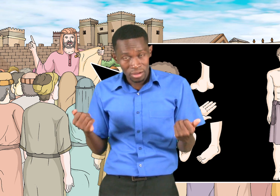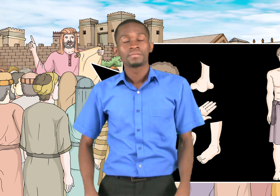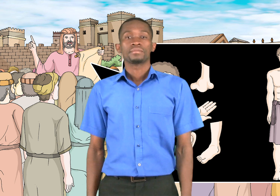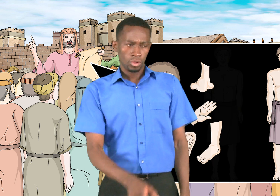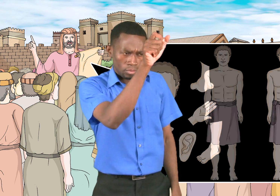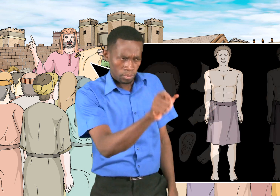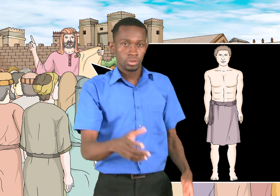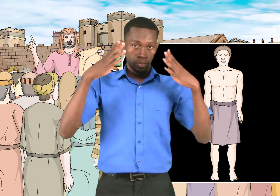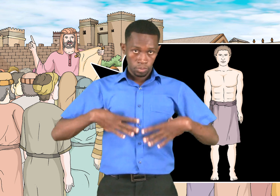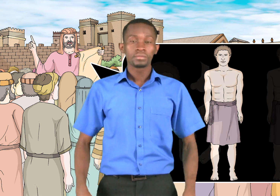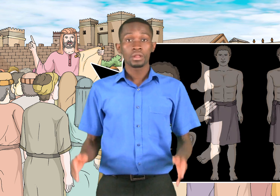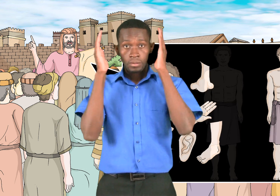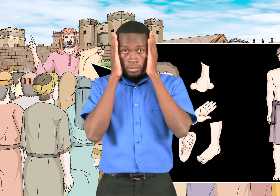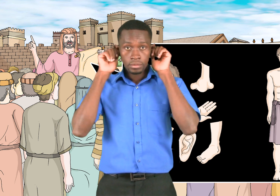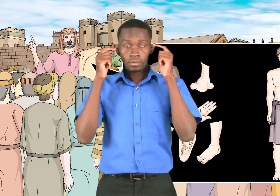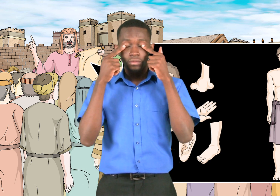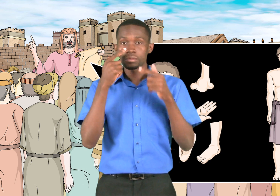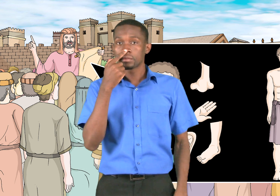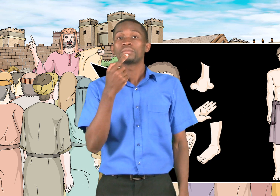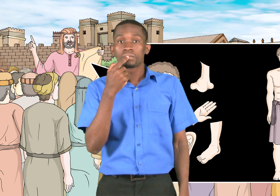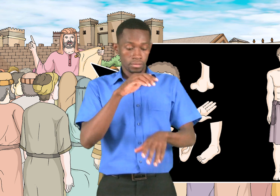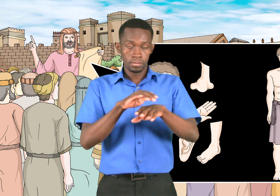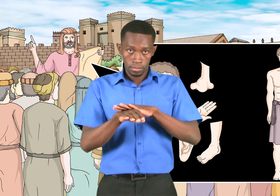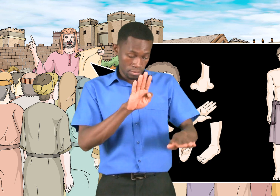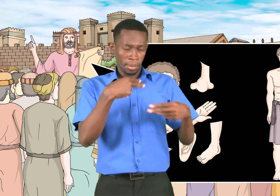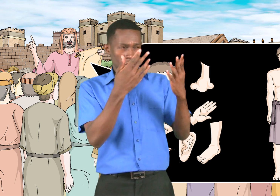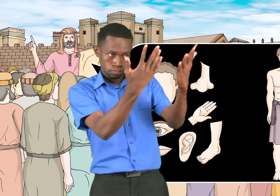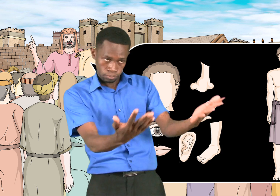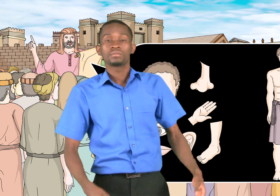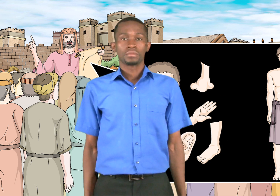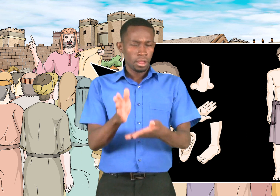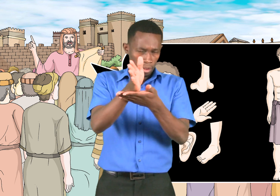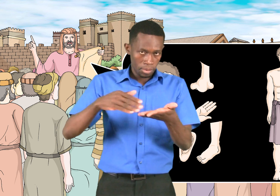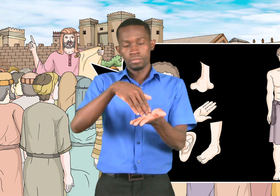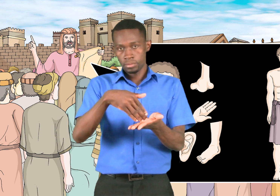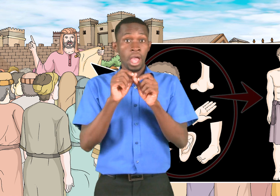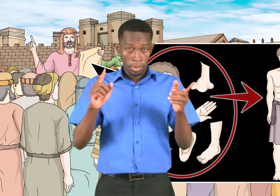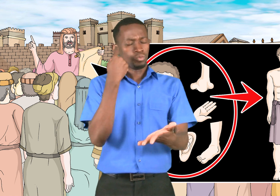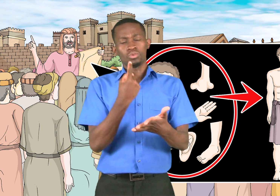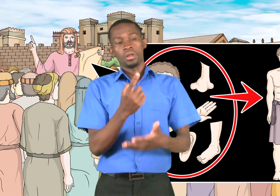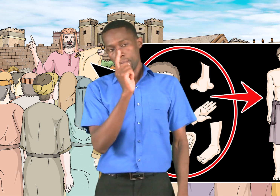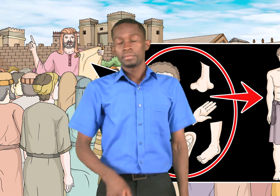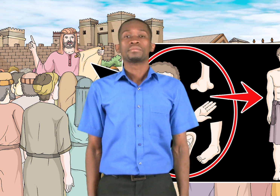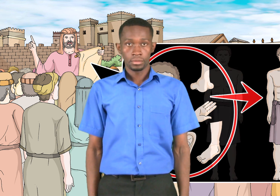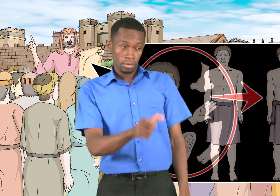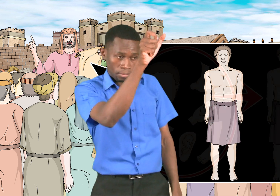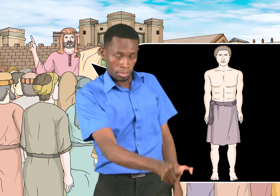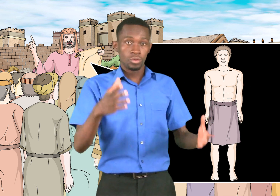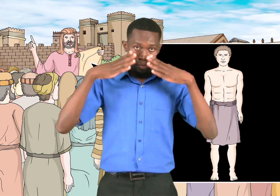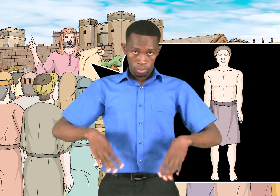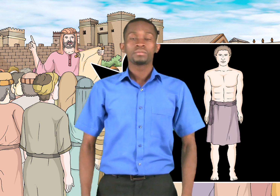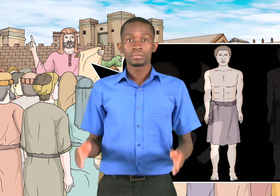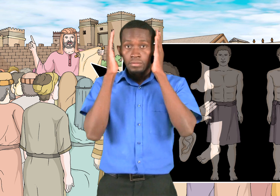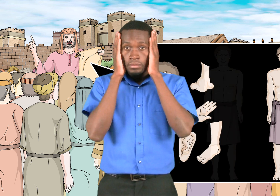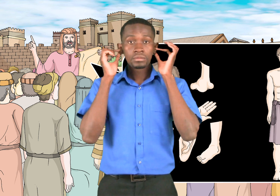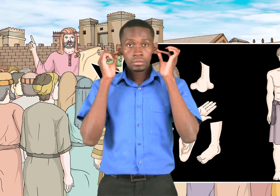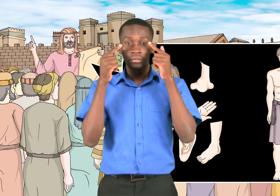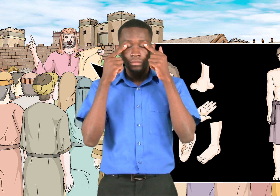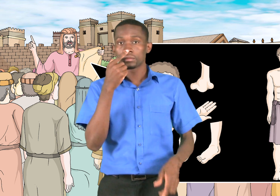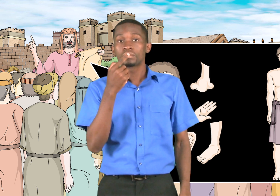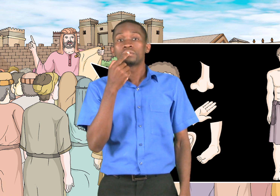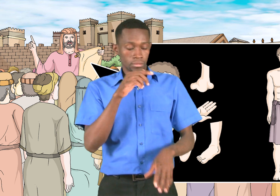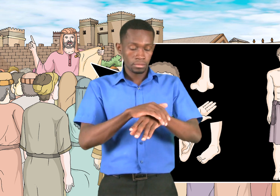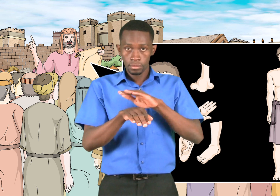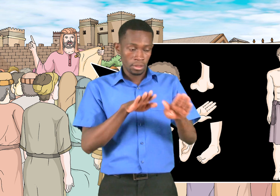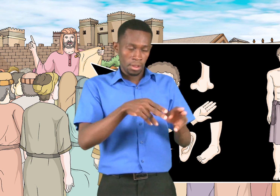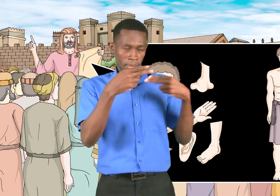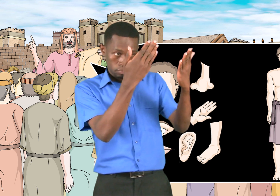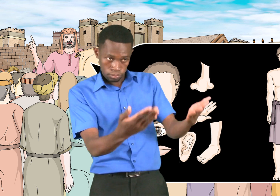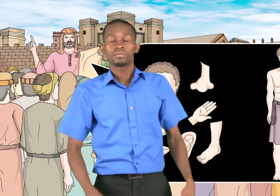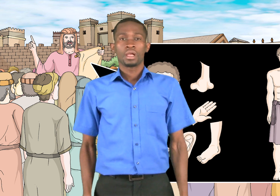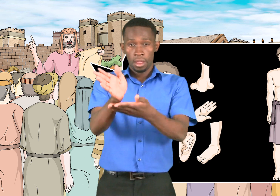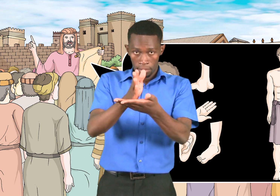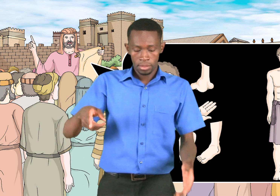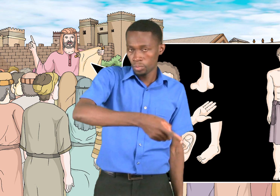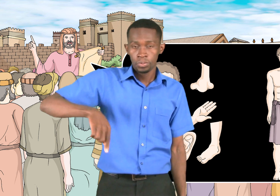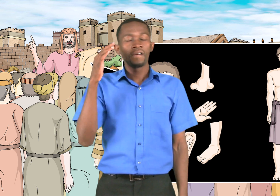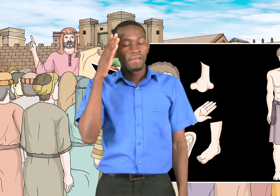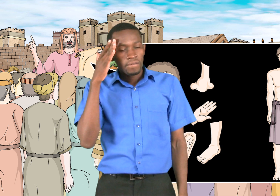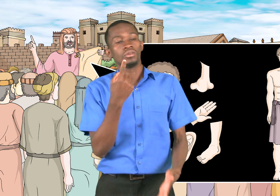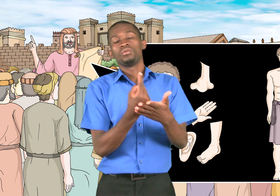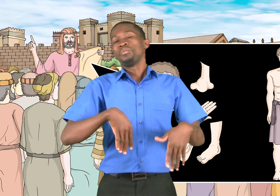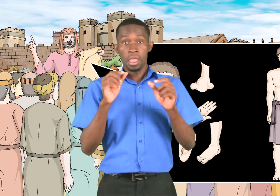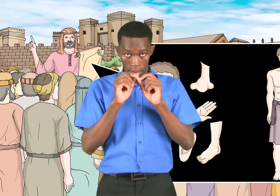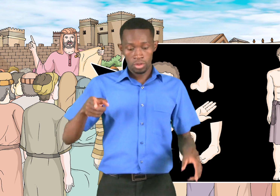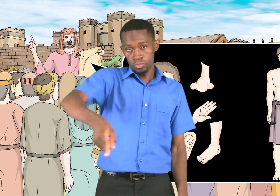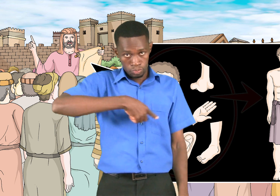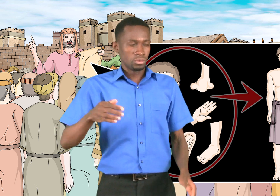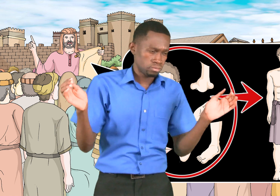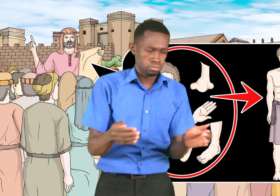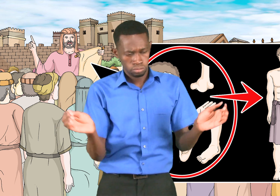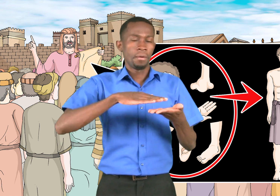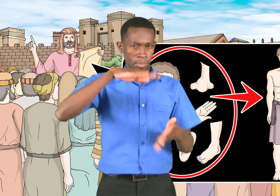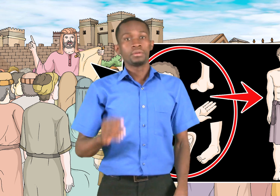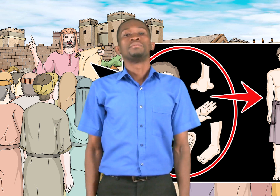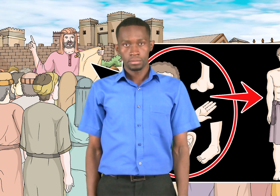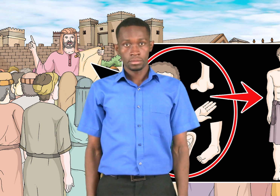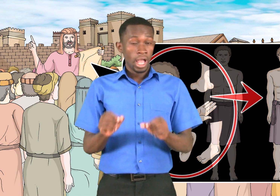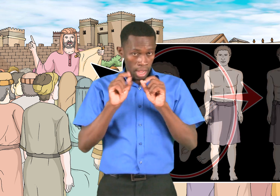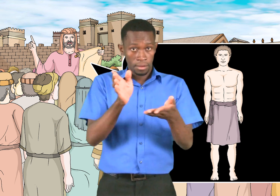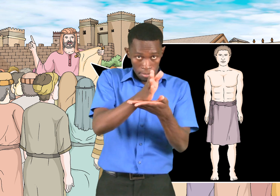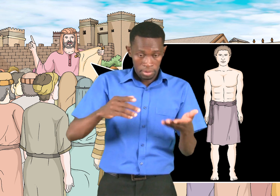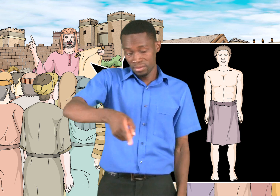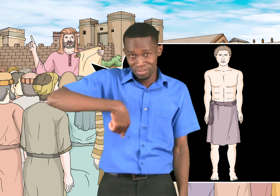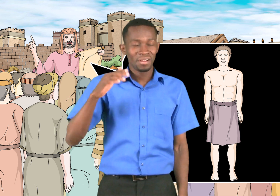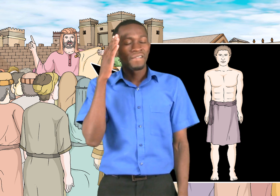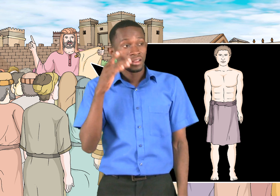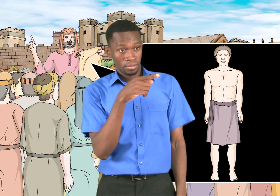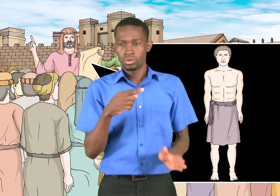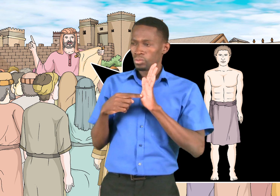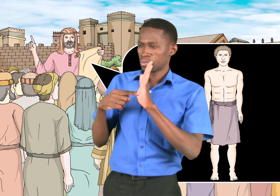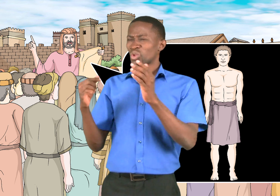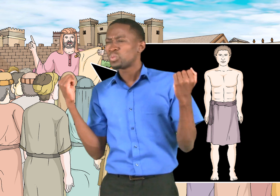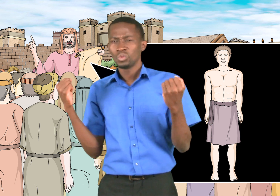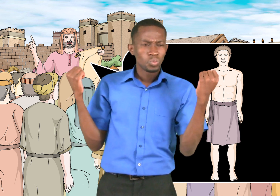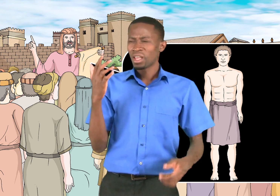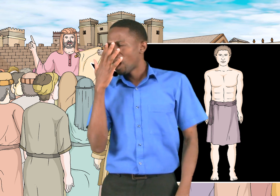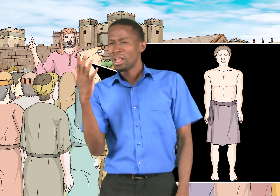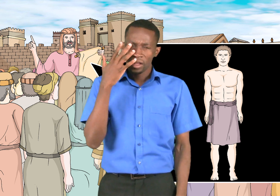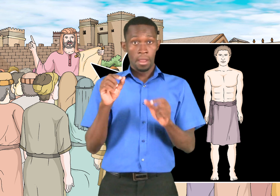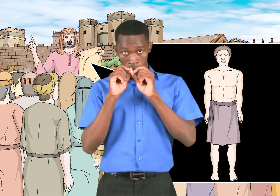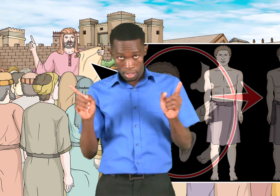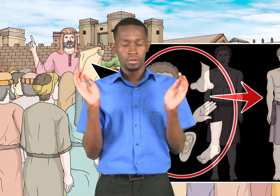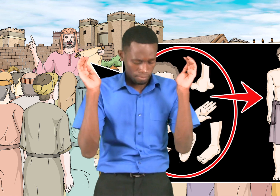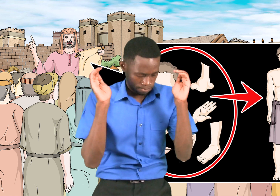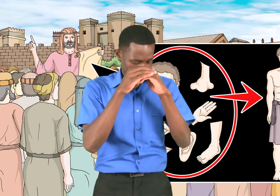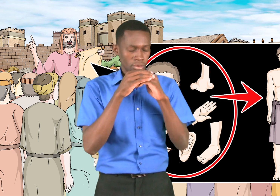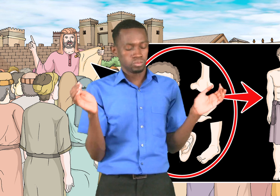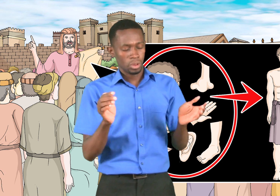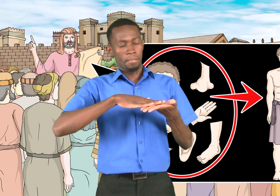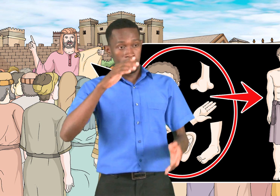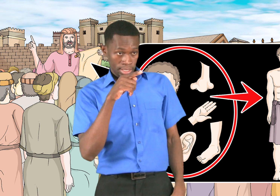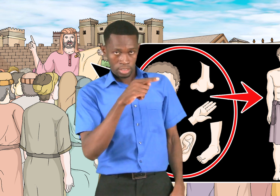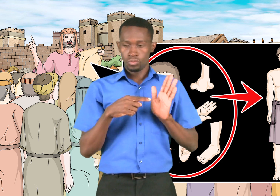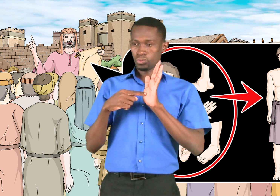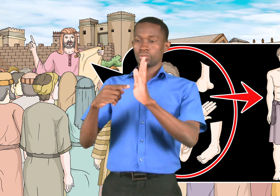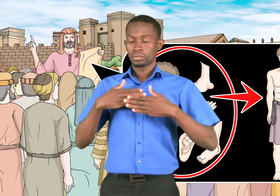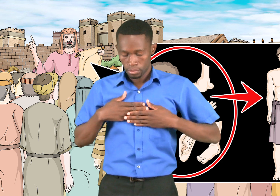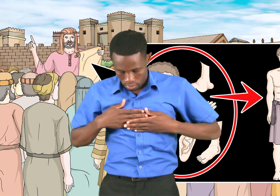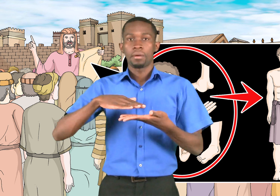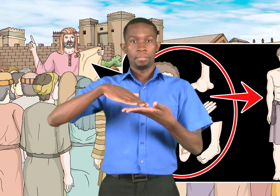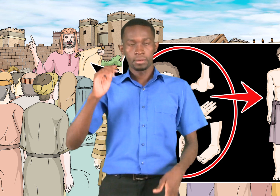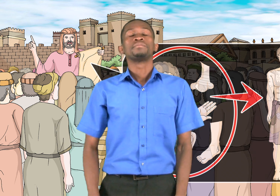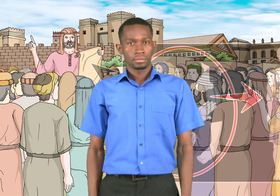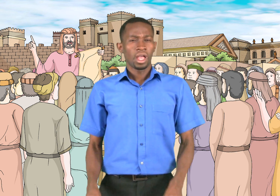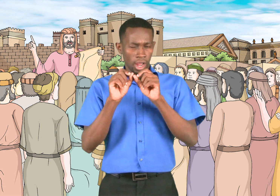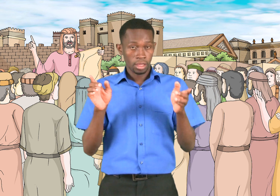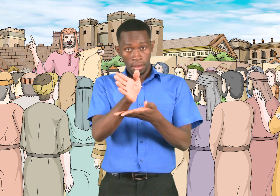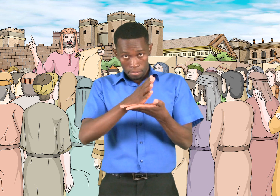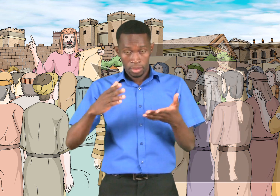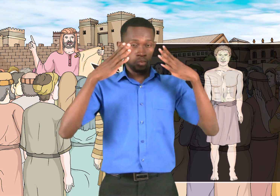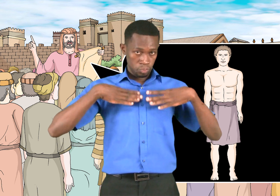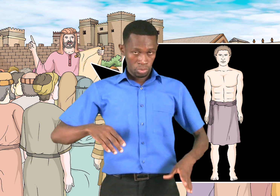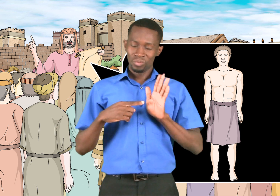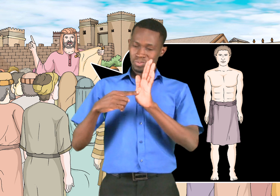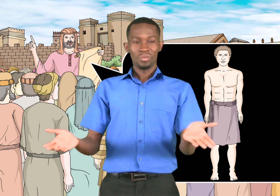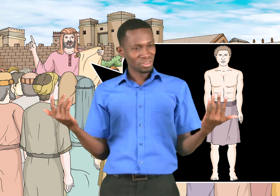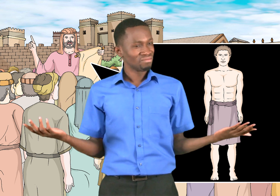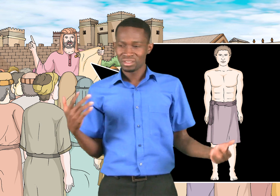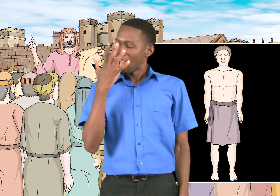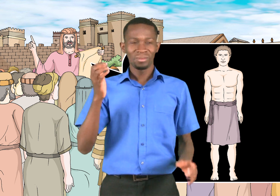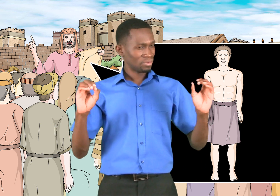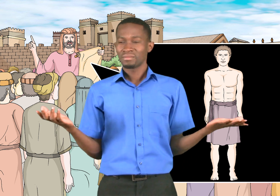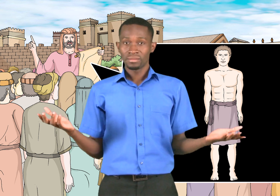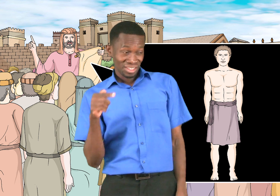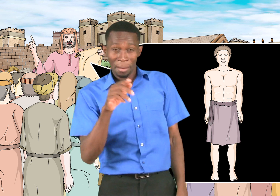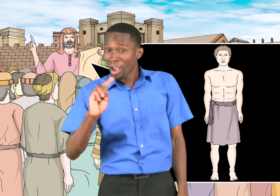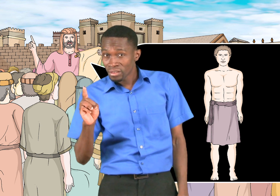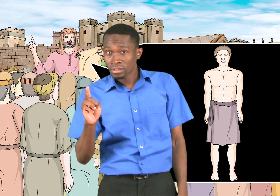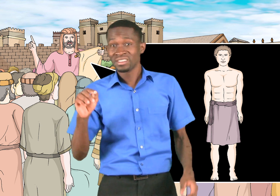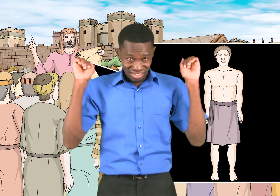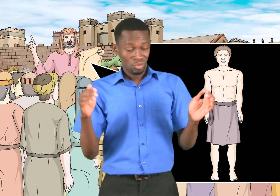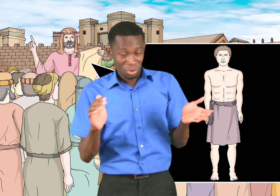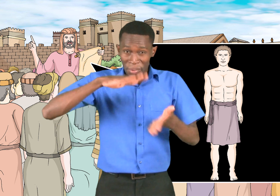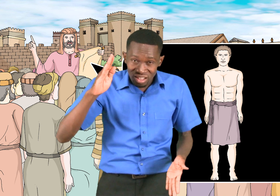On the contrary, the parts of the body that seem to be weaker are indispensable, and the parts we consider less honorable, we treat with greater honor.